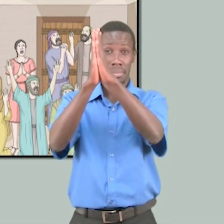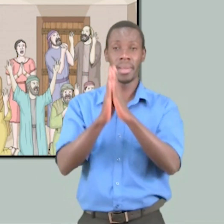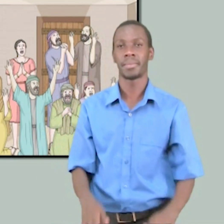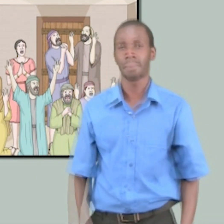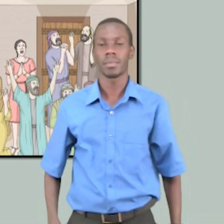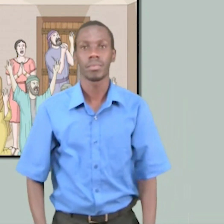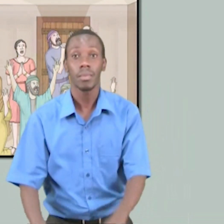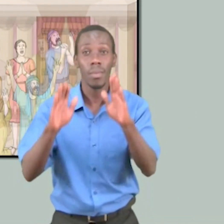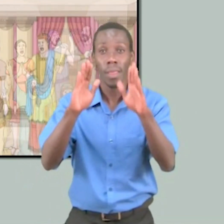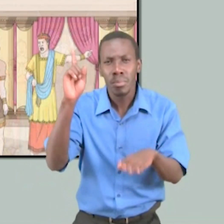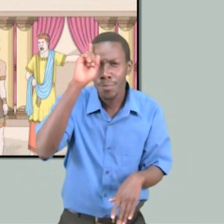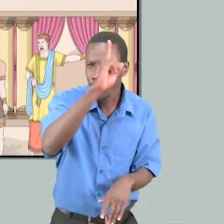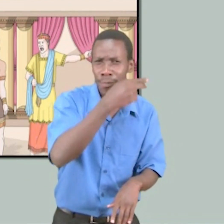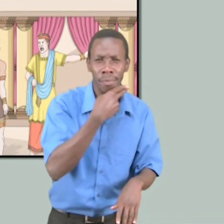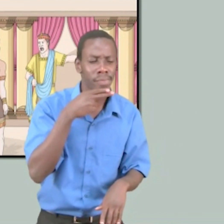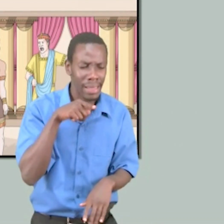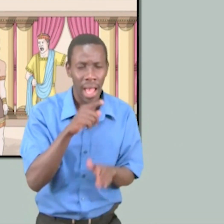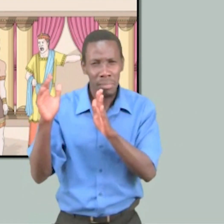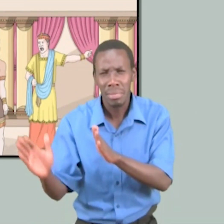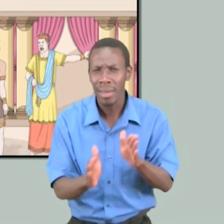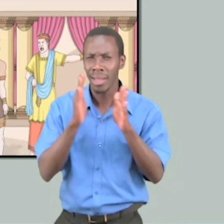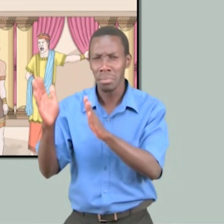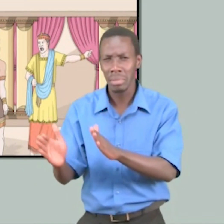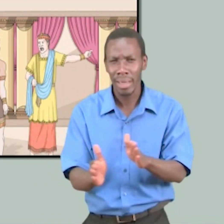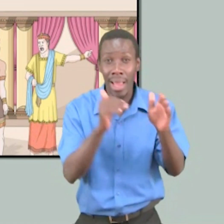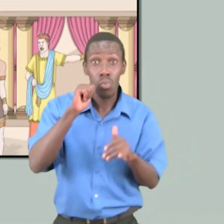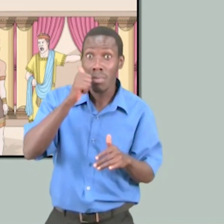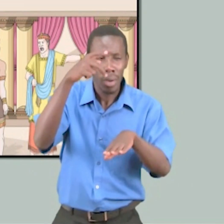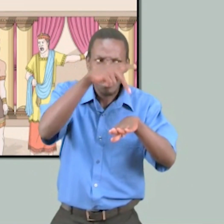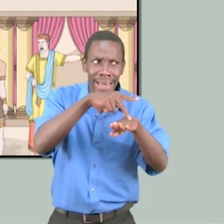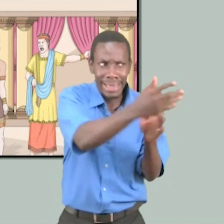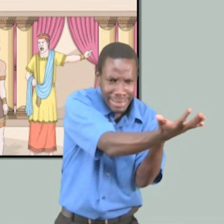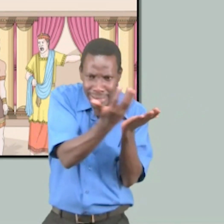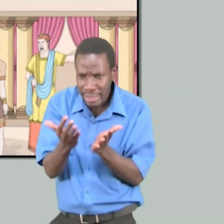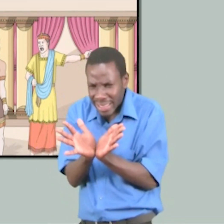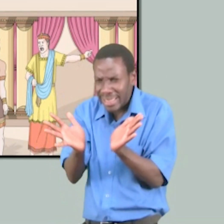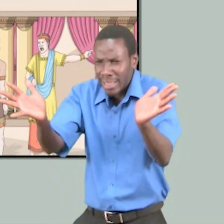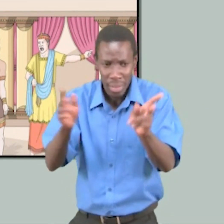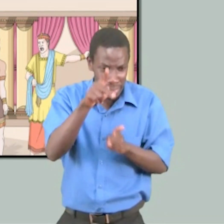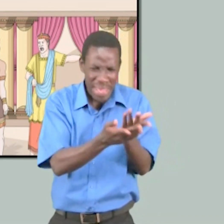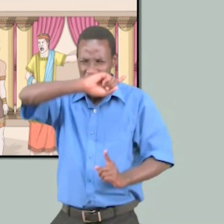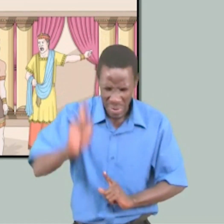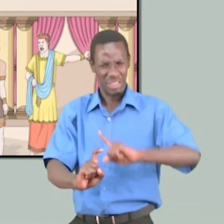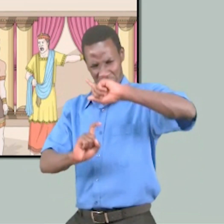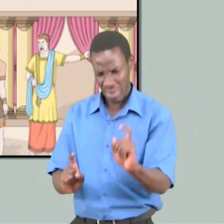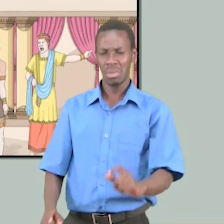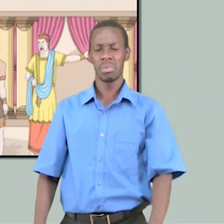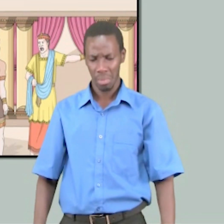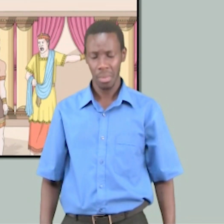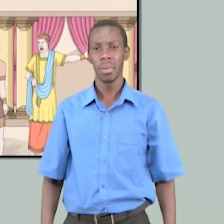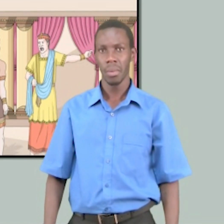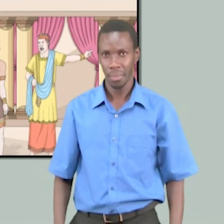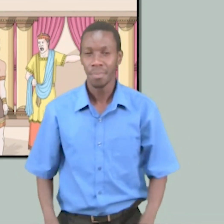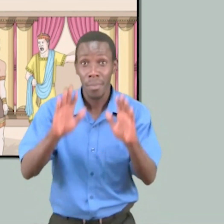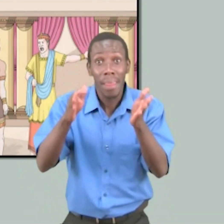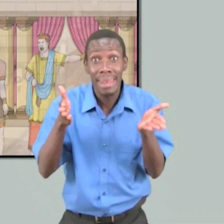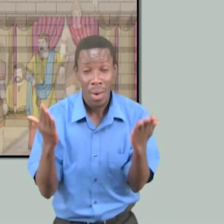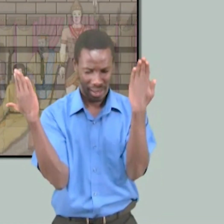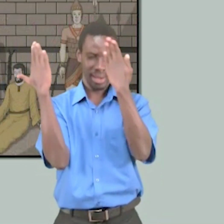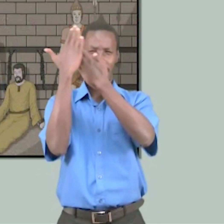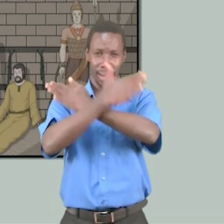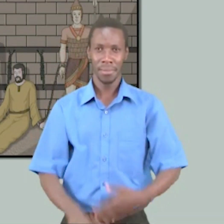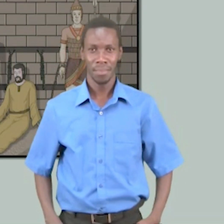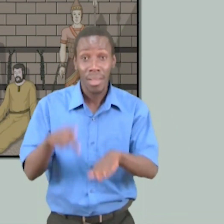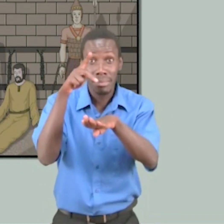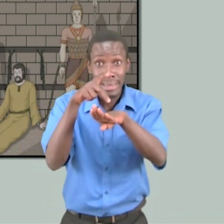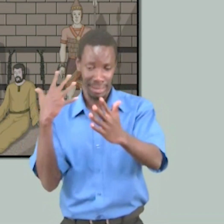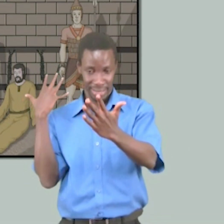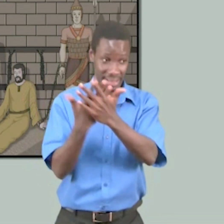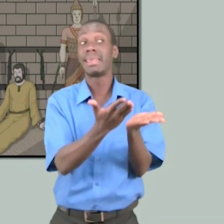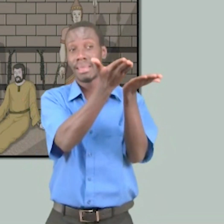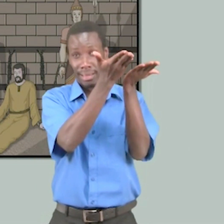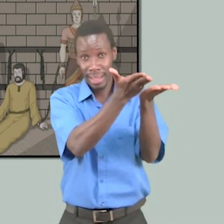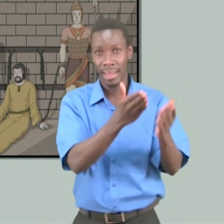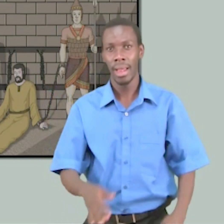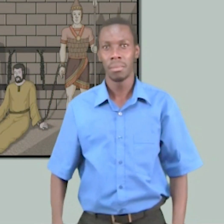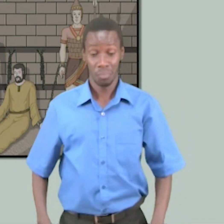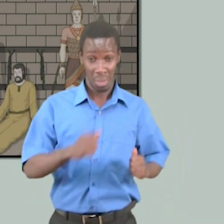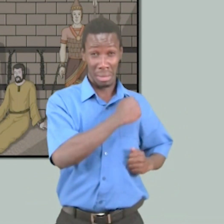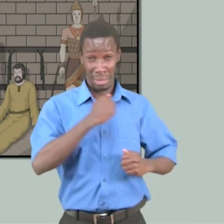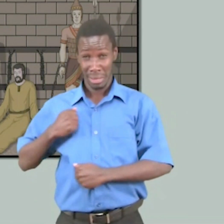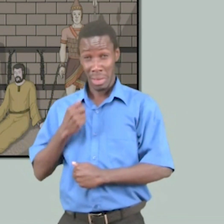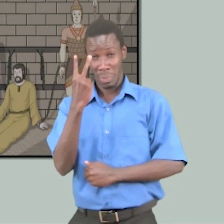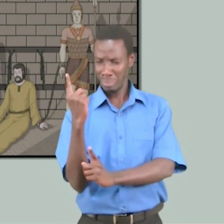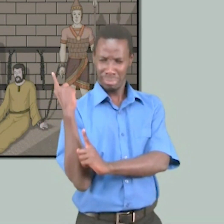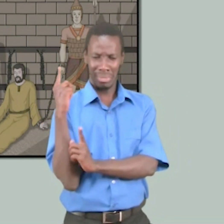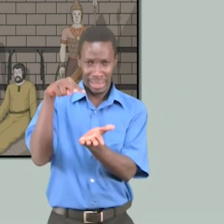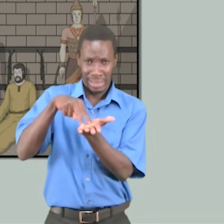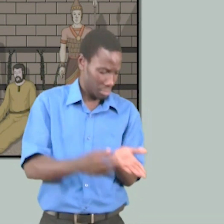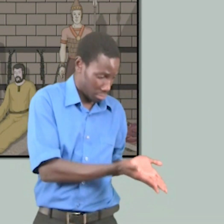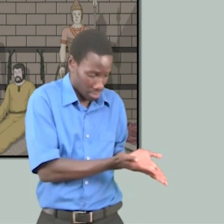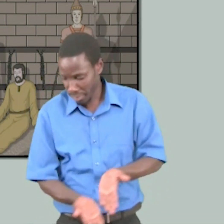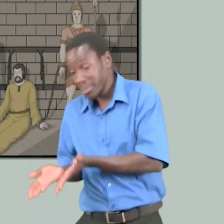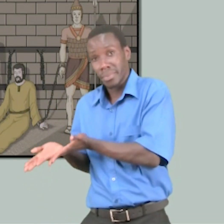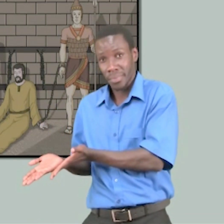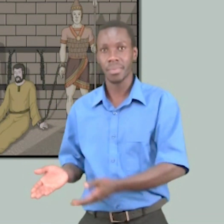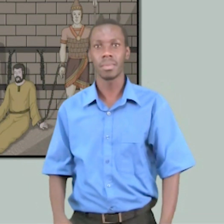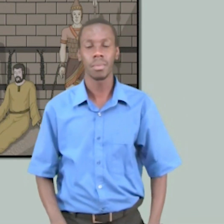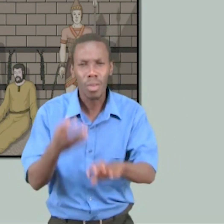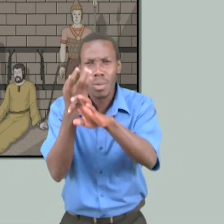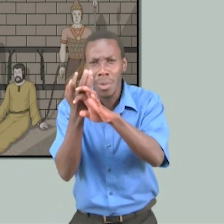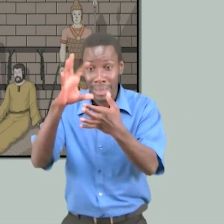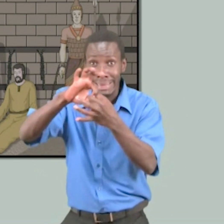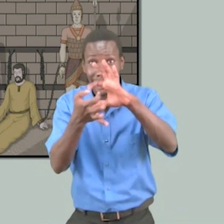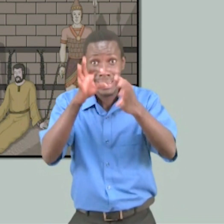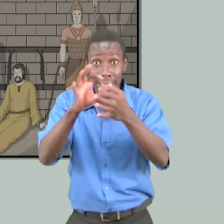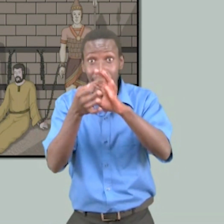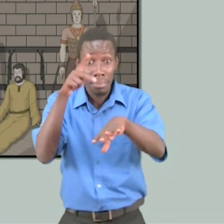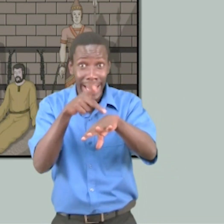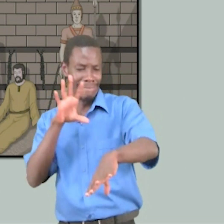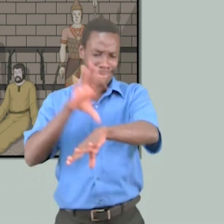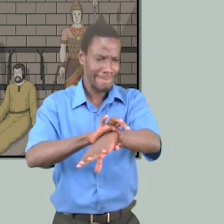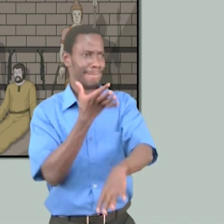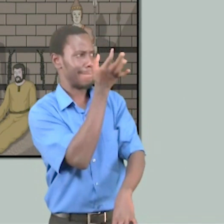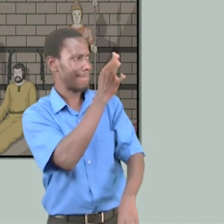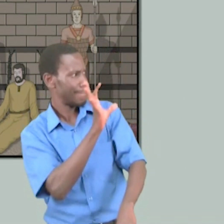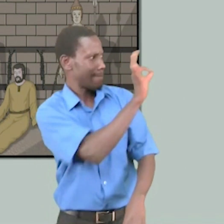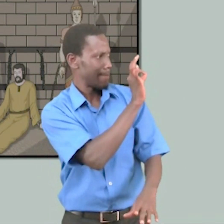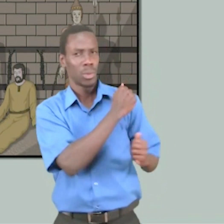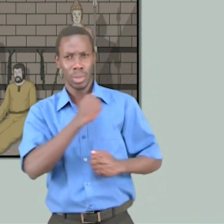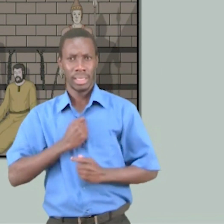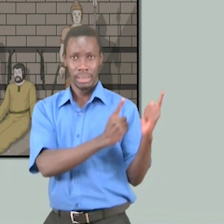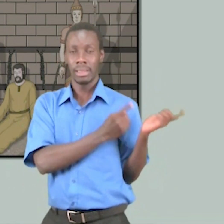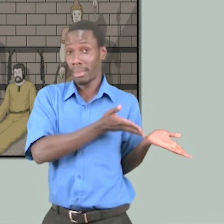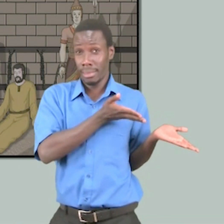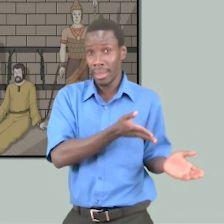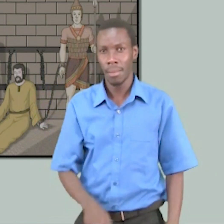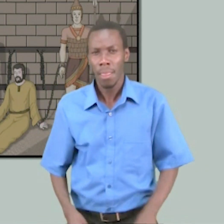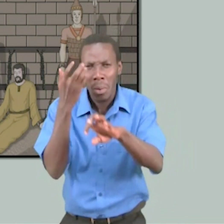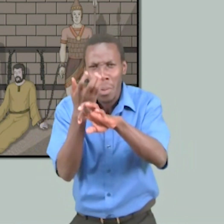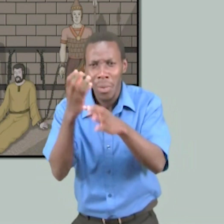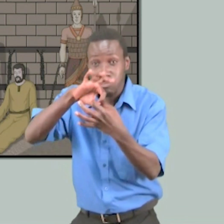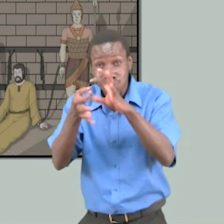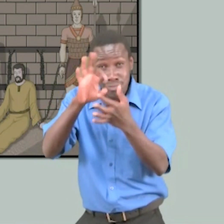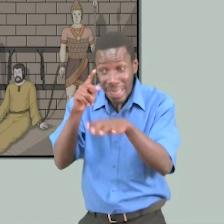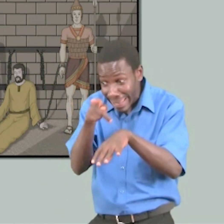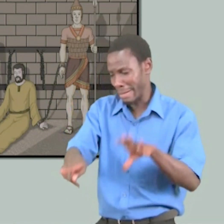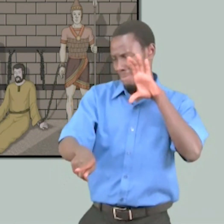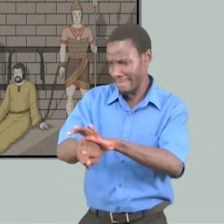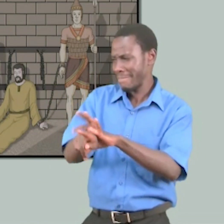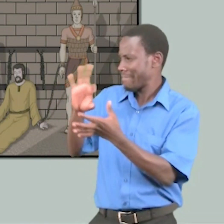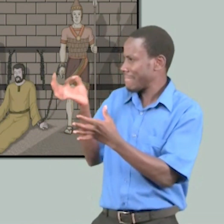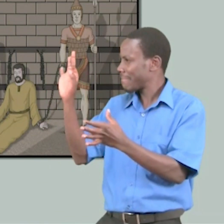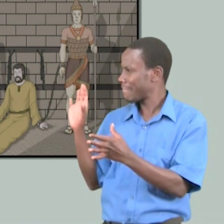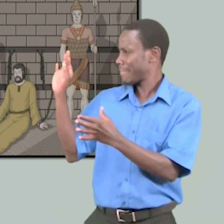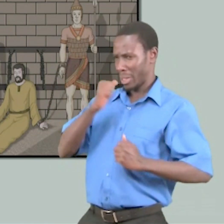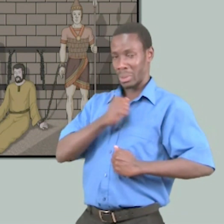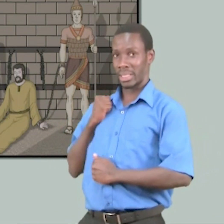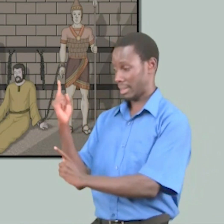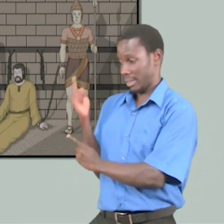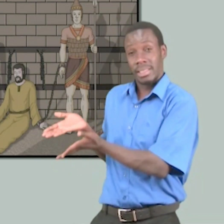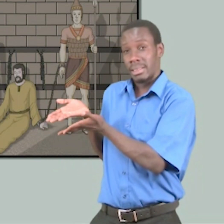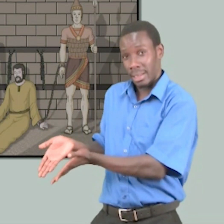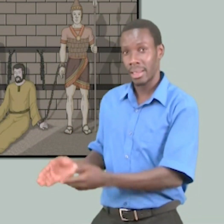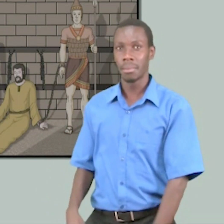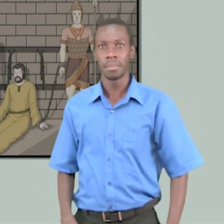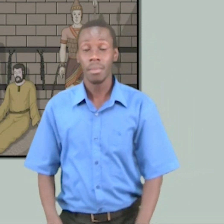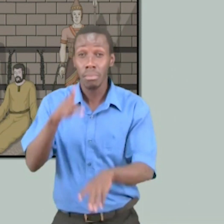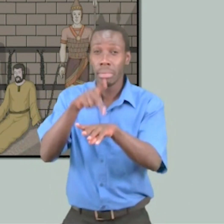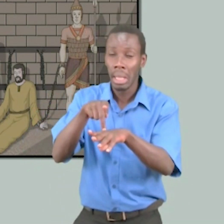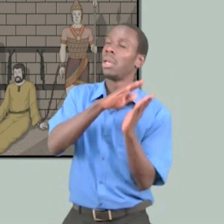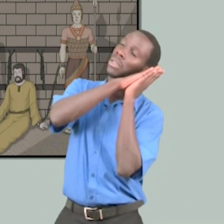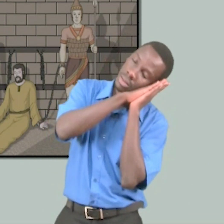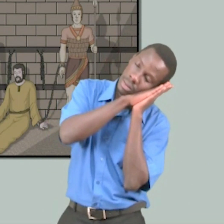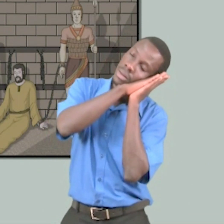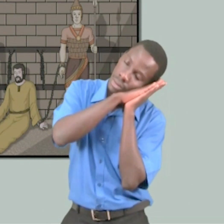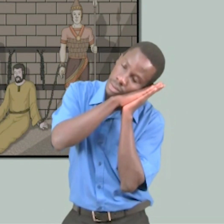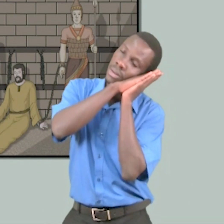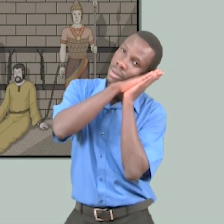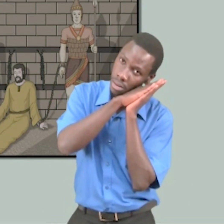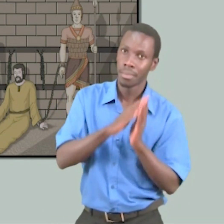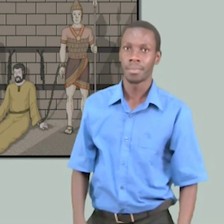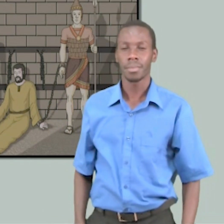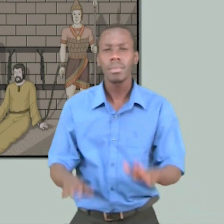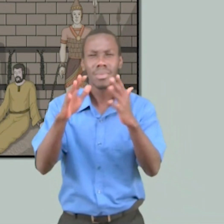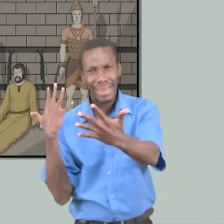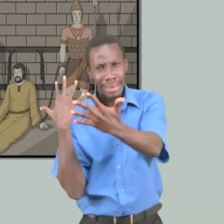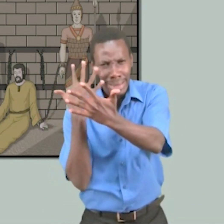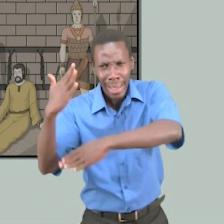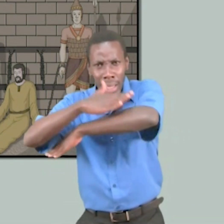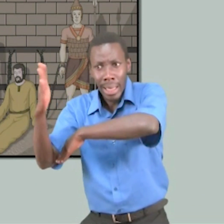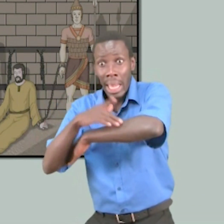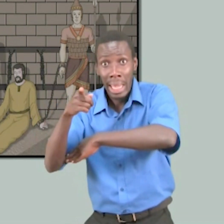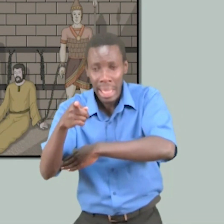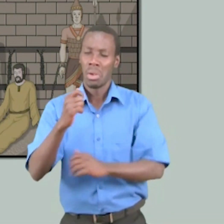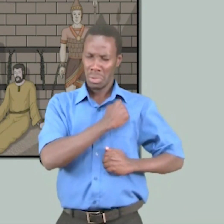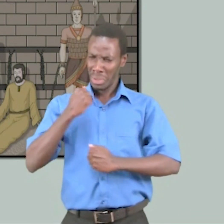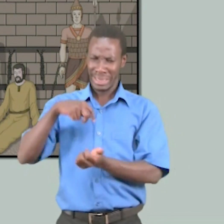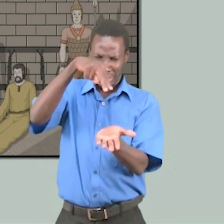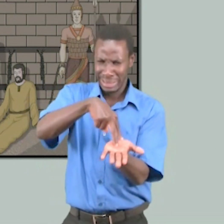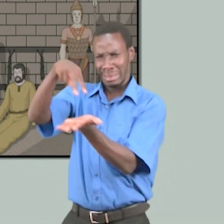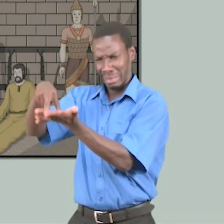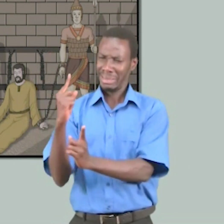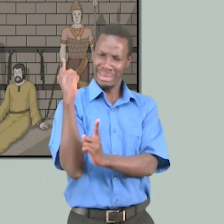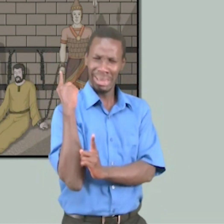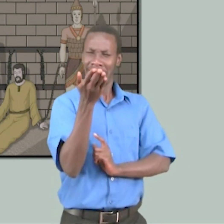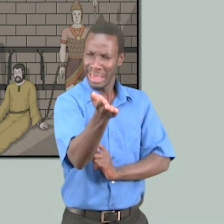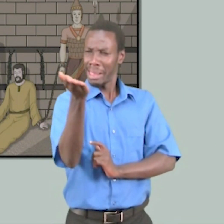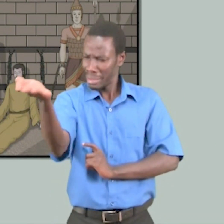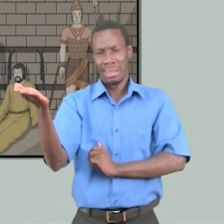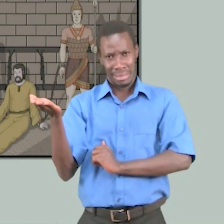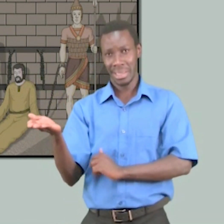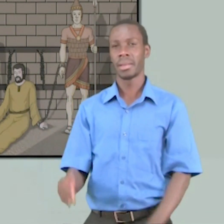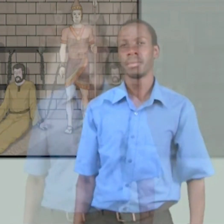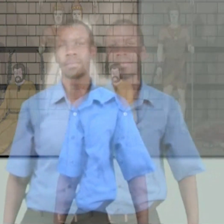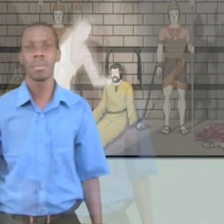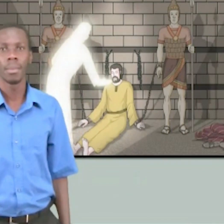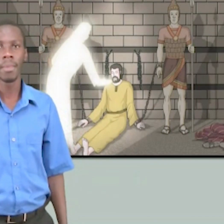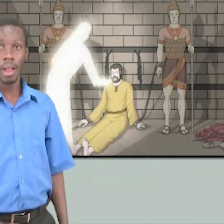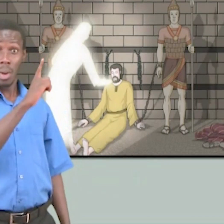On the night before Herod was to bring him to trial, Peter was sleeping between two soldiers, bound with two chains, with sentries standing guard at the entrance to the prison.